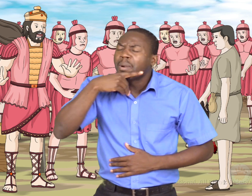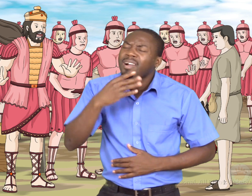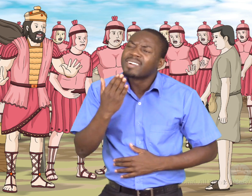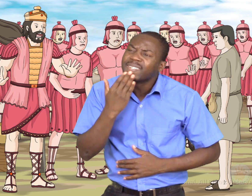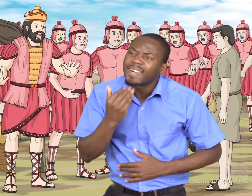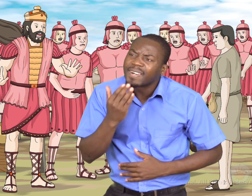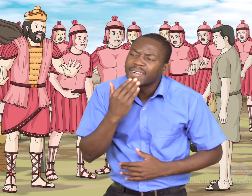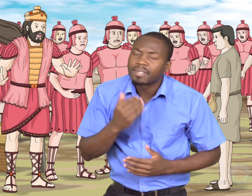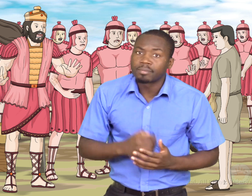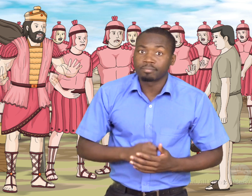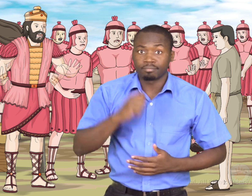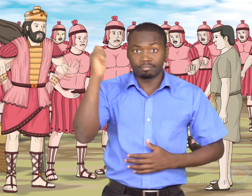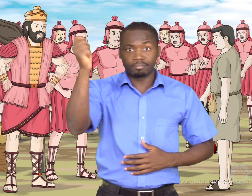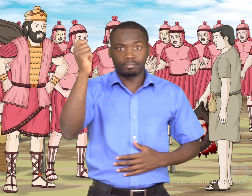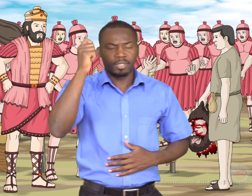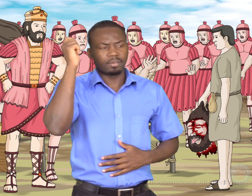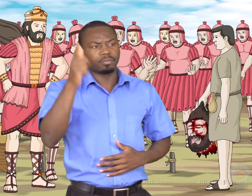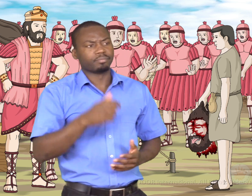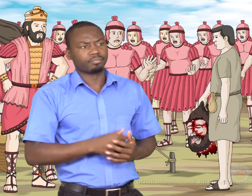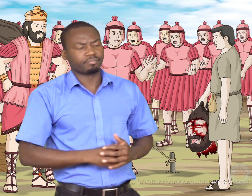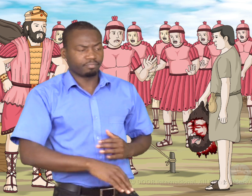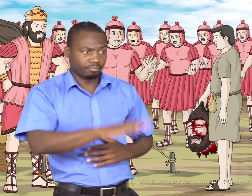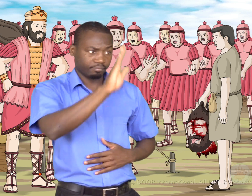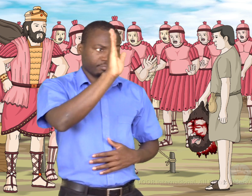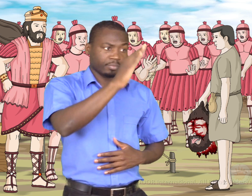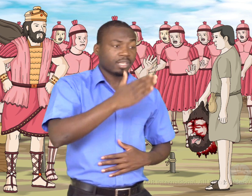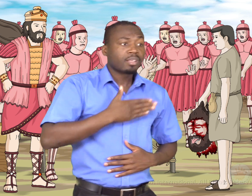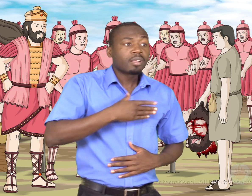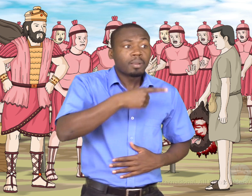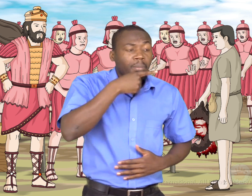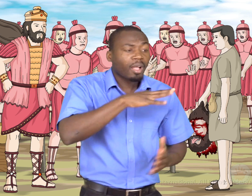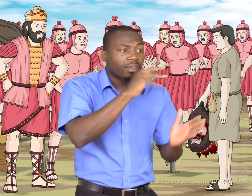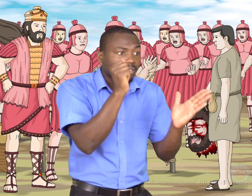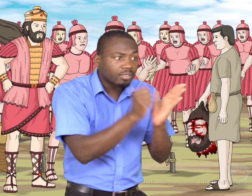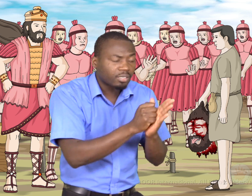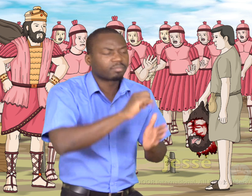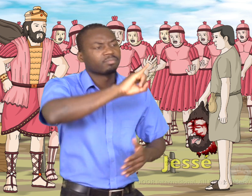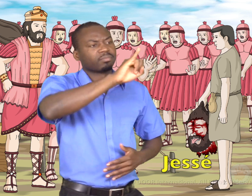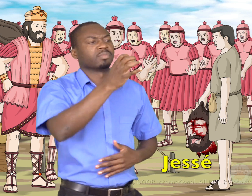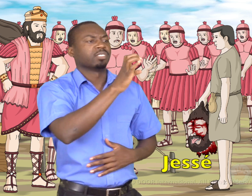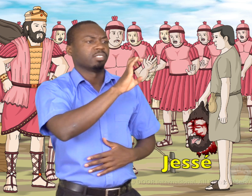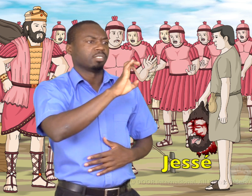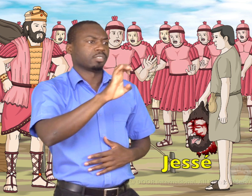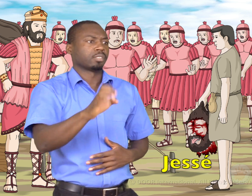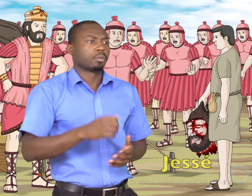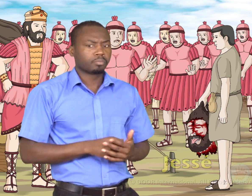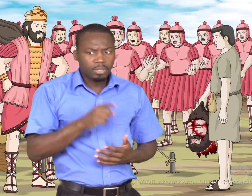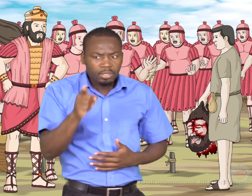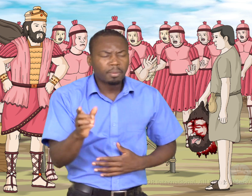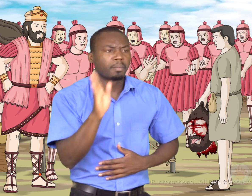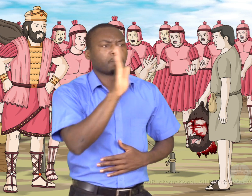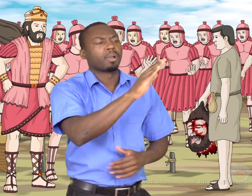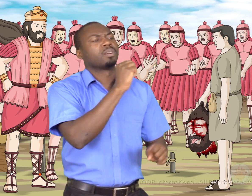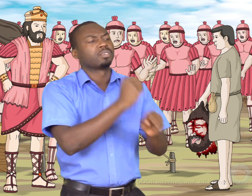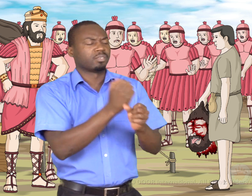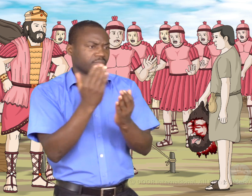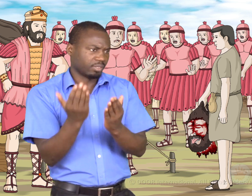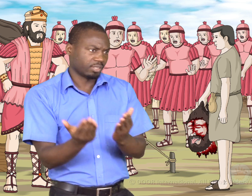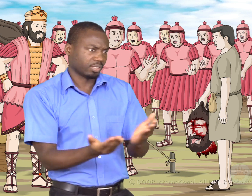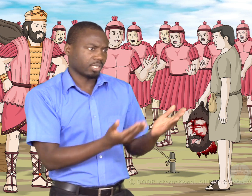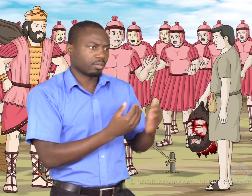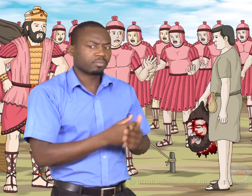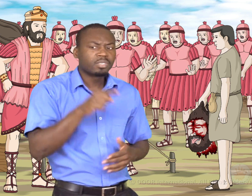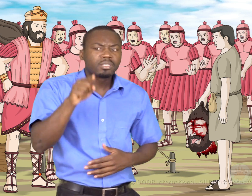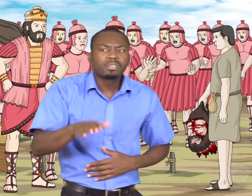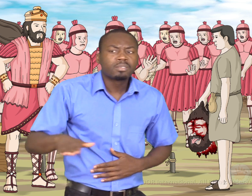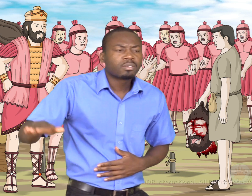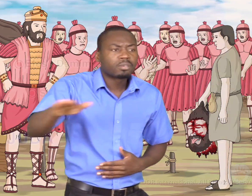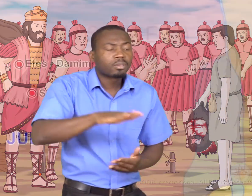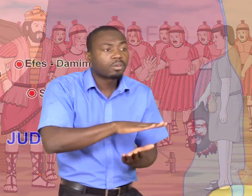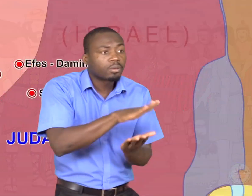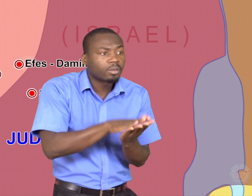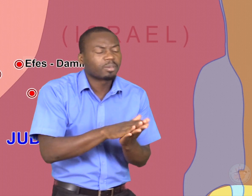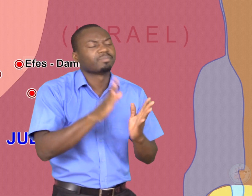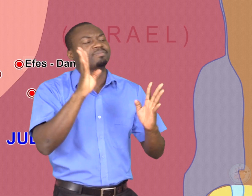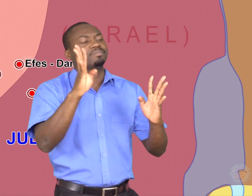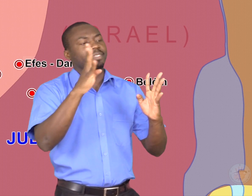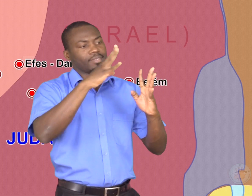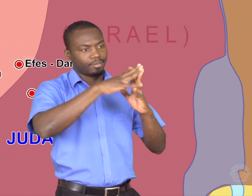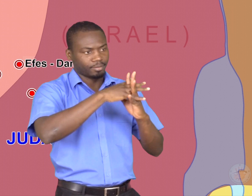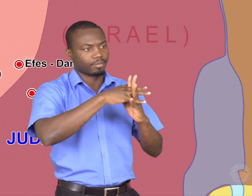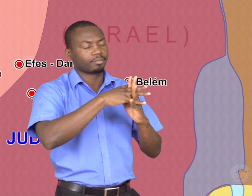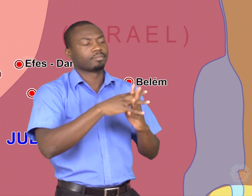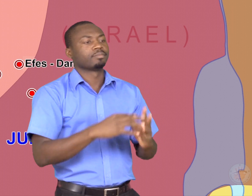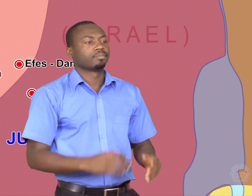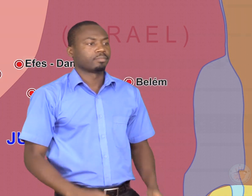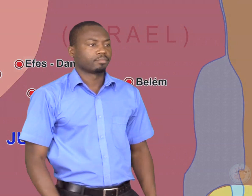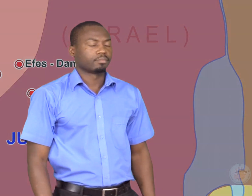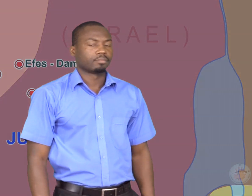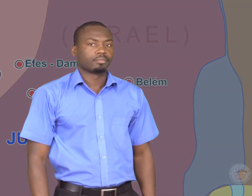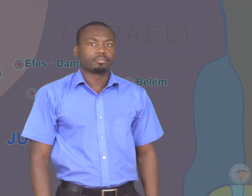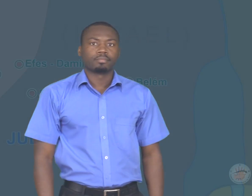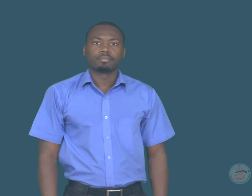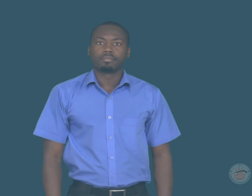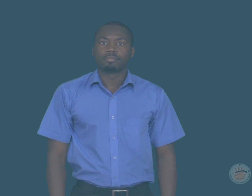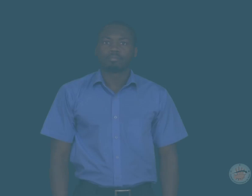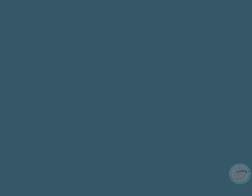“Whose son are you, young man?” asked Saul. “I am the son of your servant Jesse of Bethlehem,” David replied.